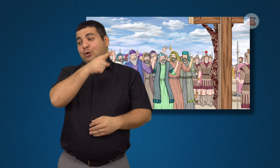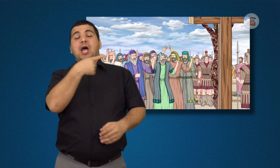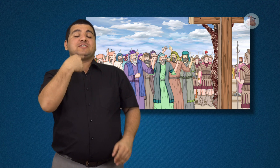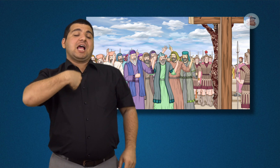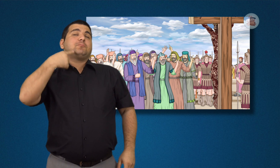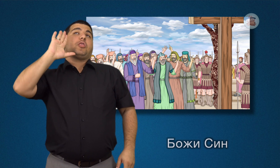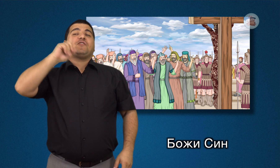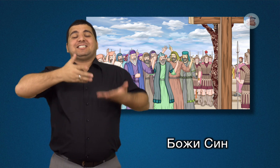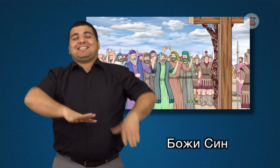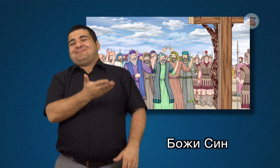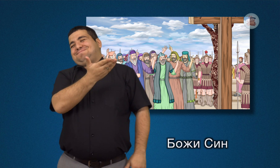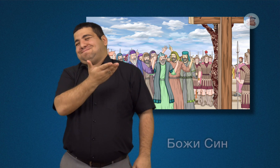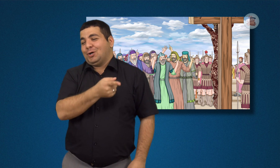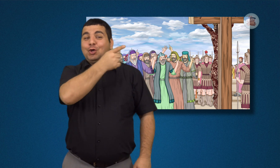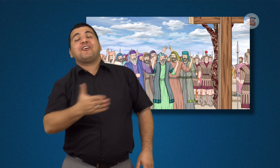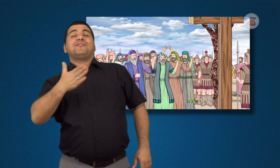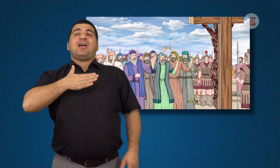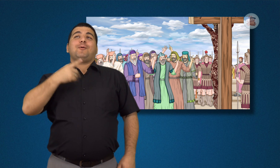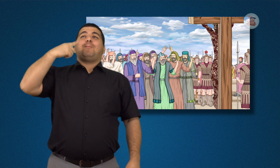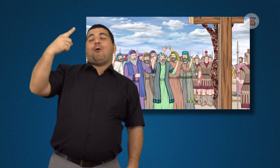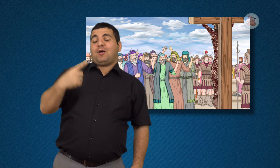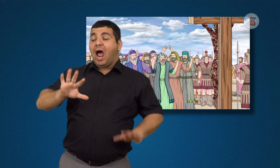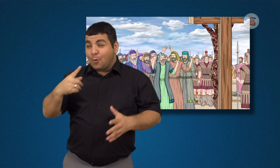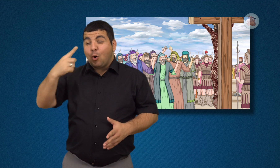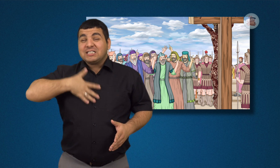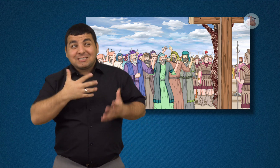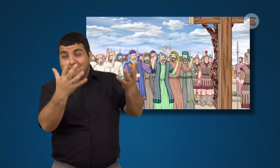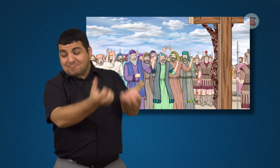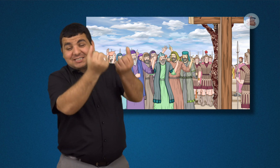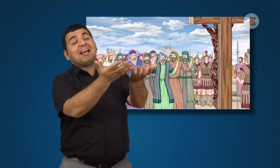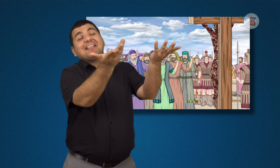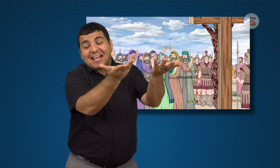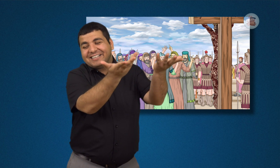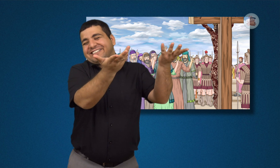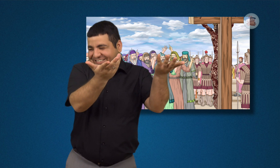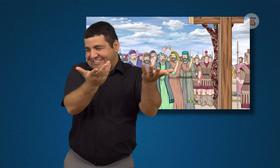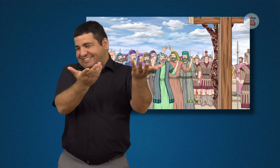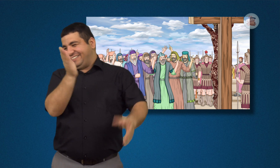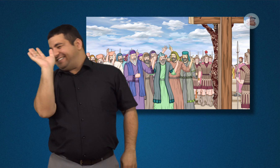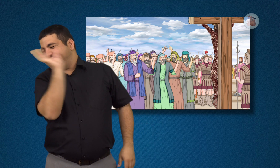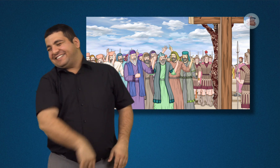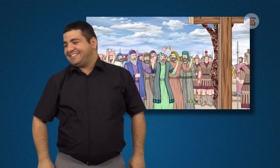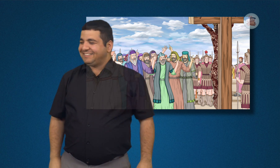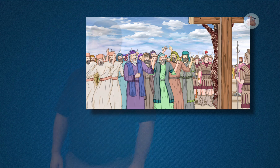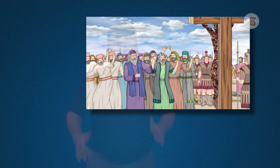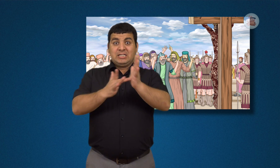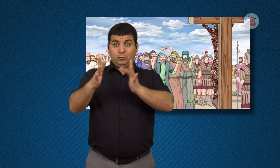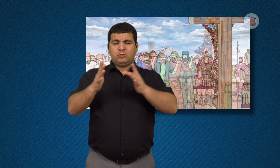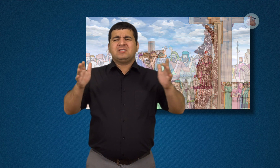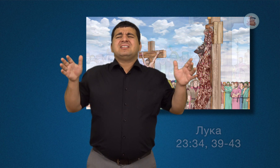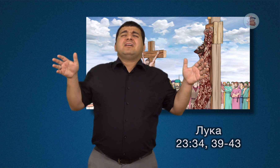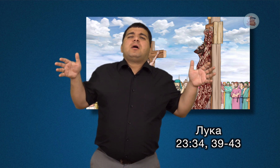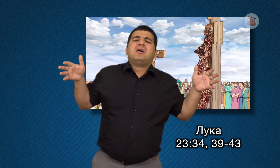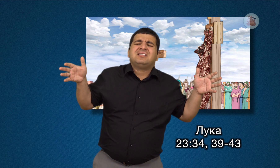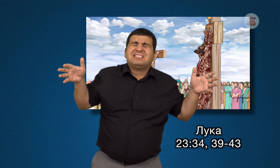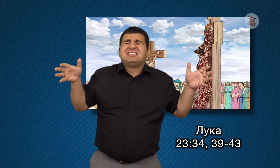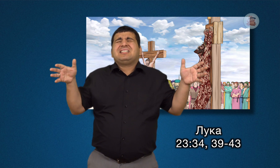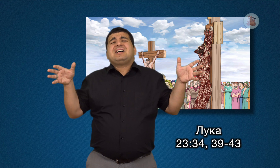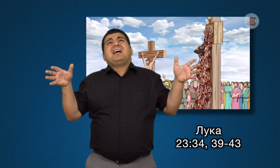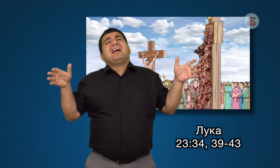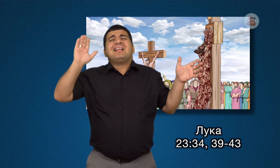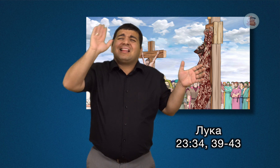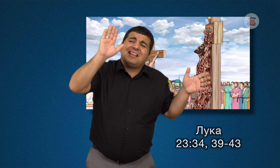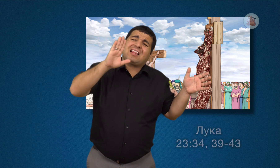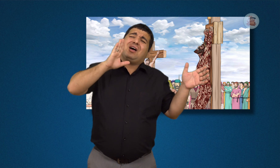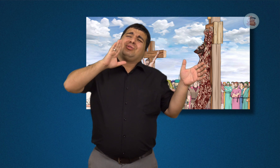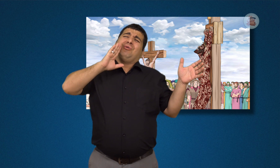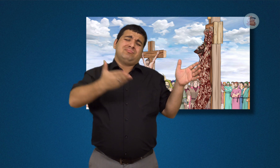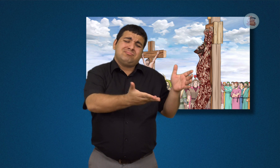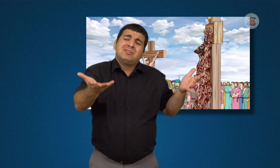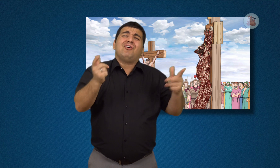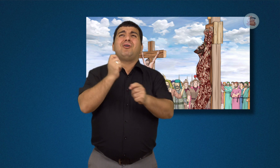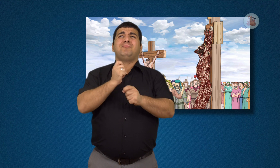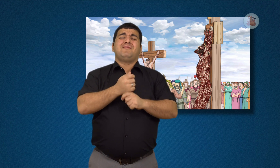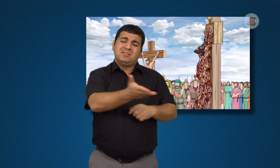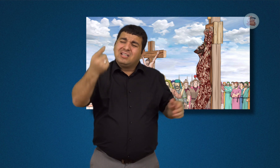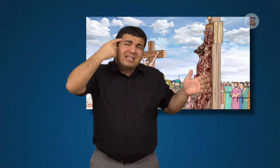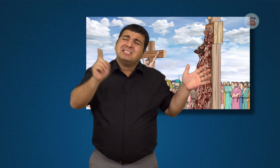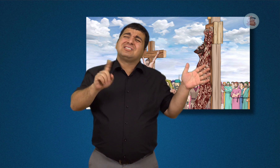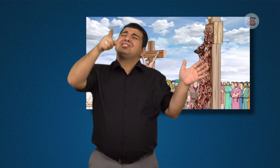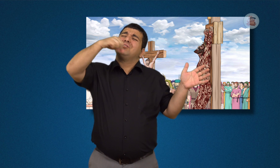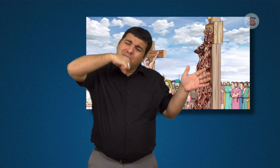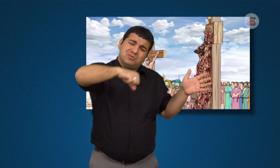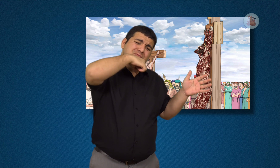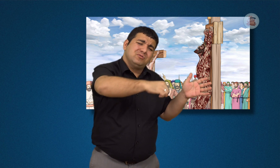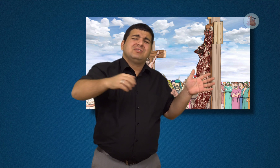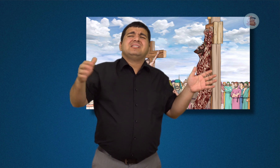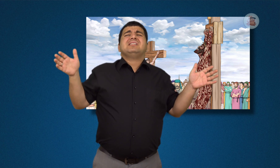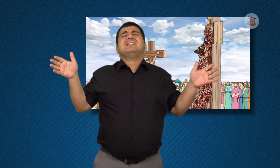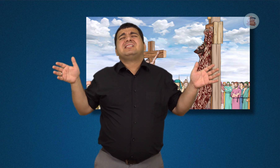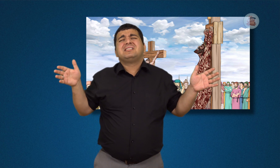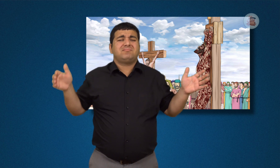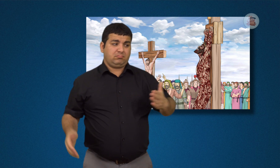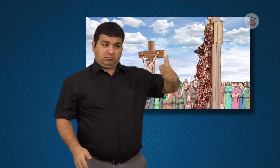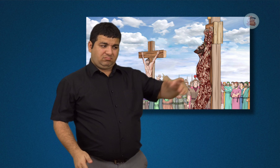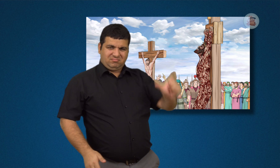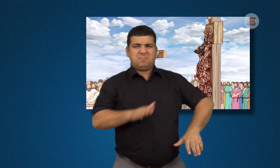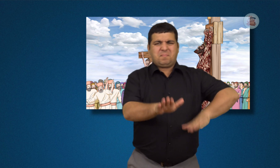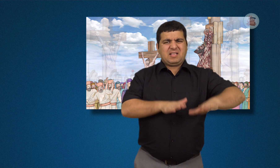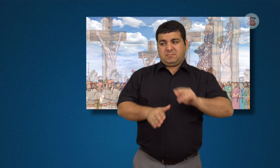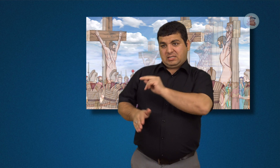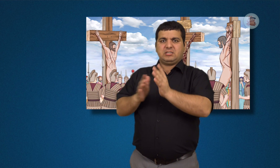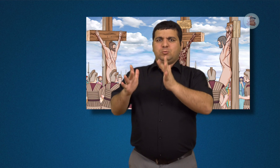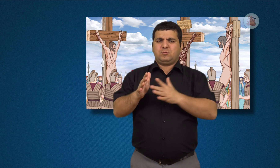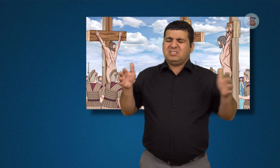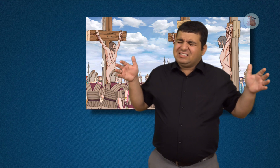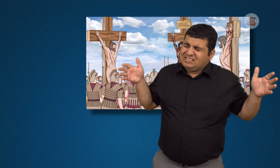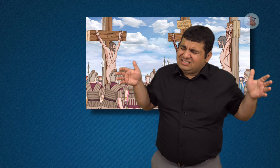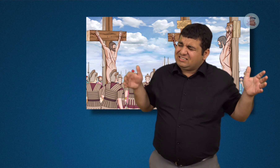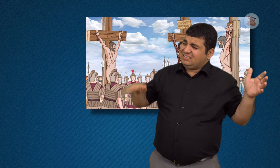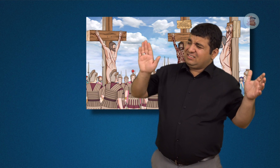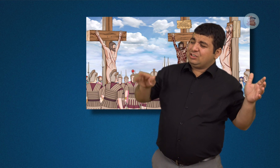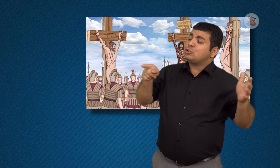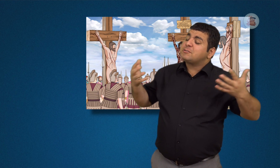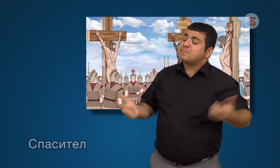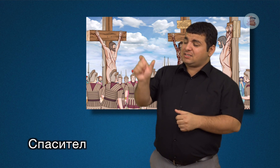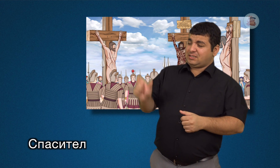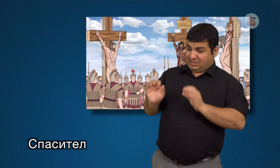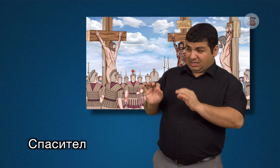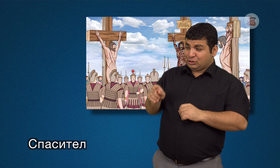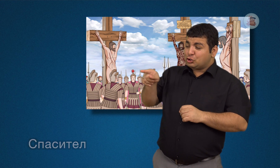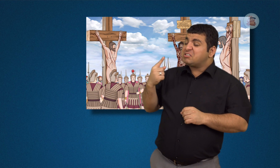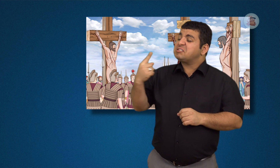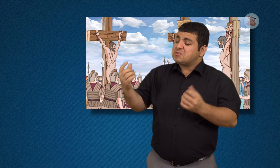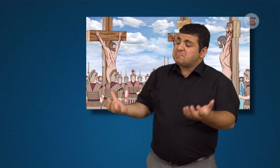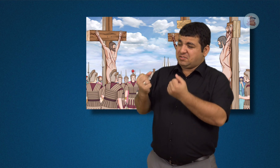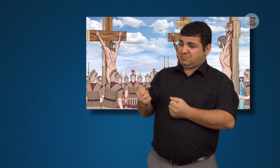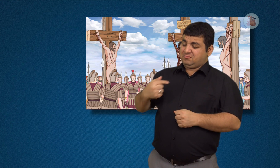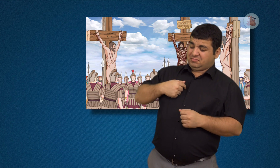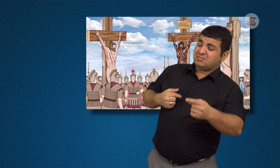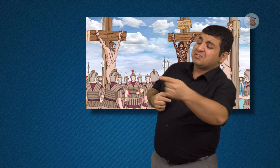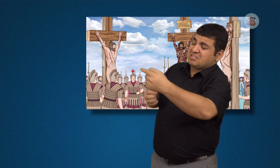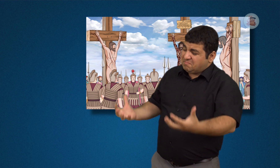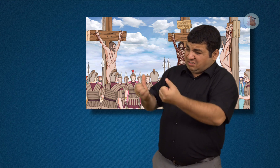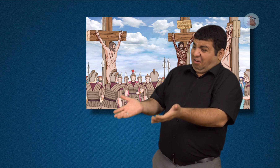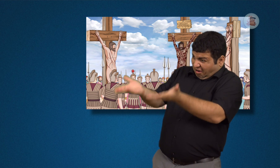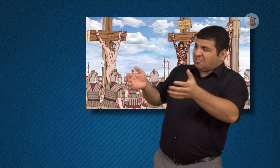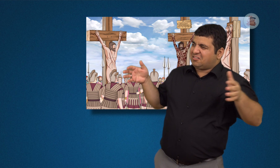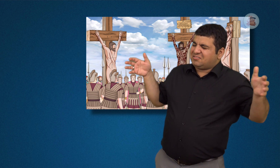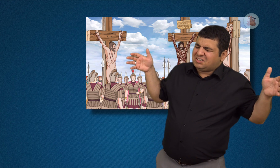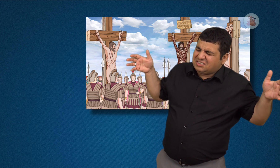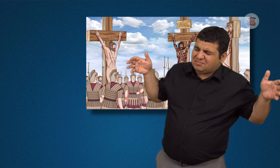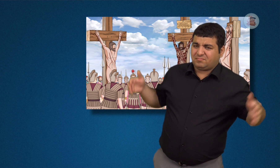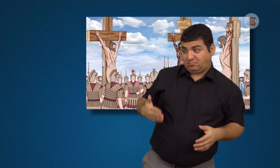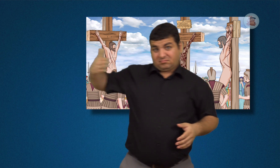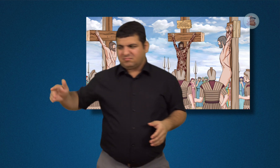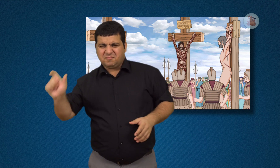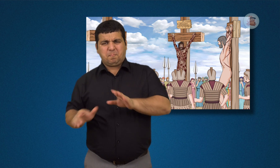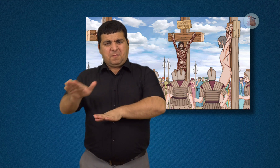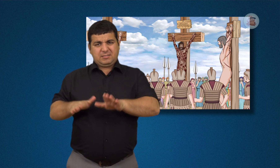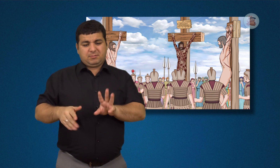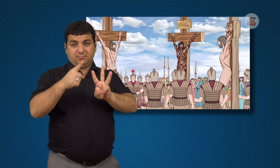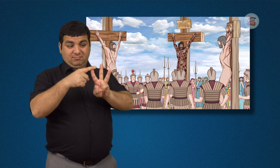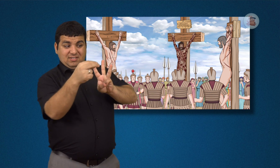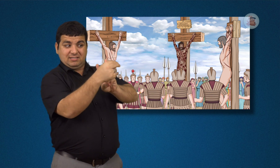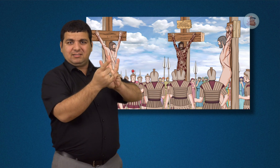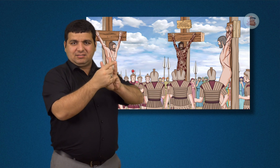Let Him come down now from the cross, and we will believe in Him. He trusts in God. Let God deliver Him now if He wants Him.